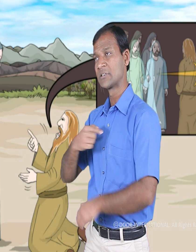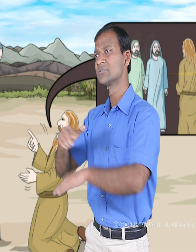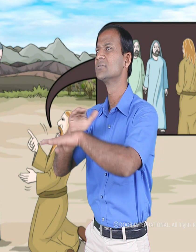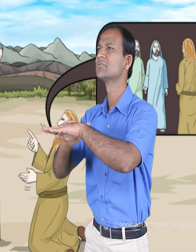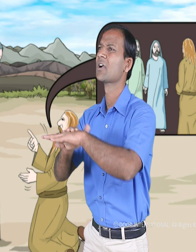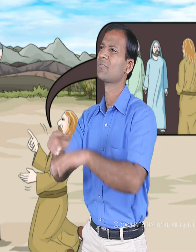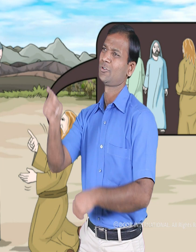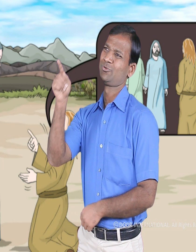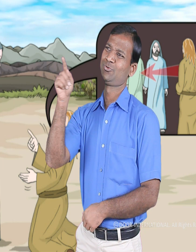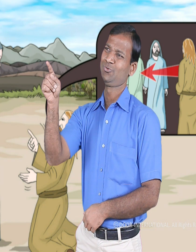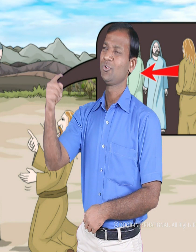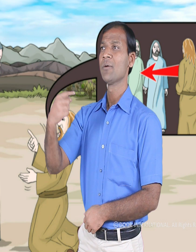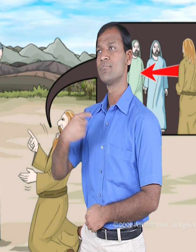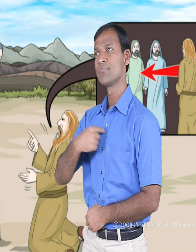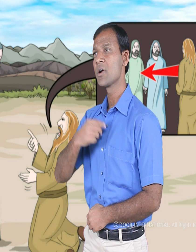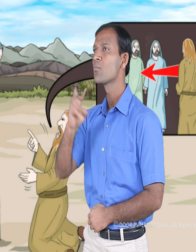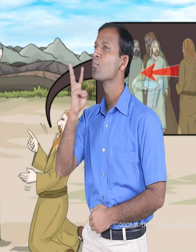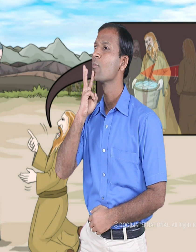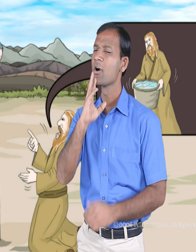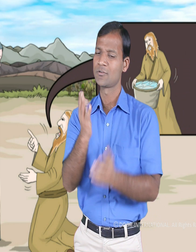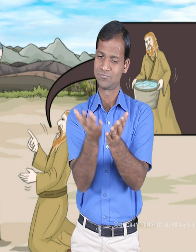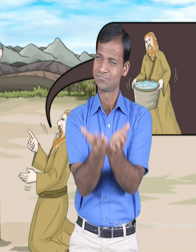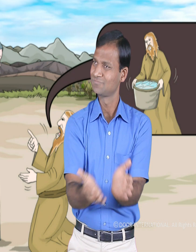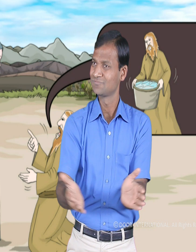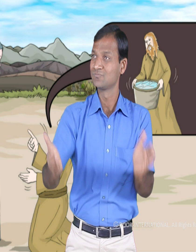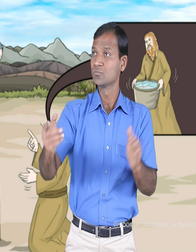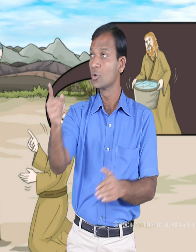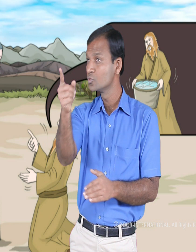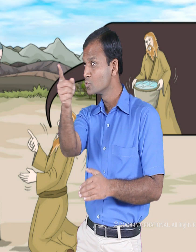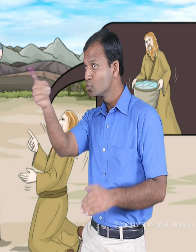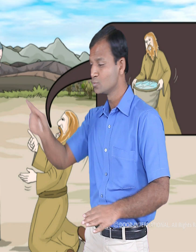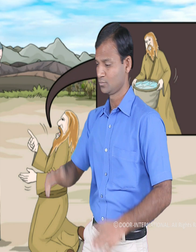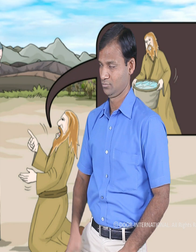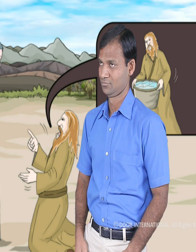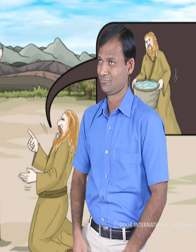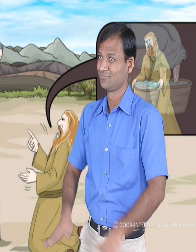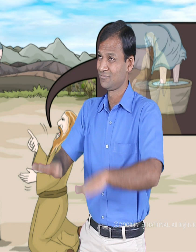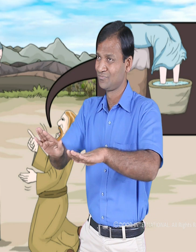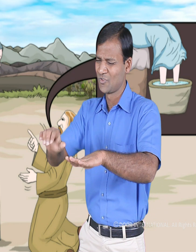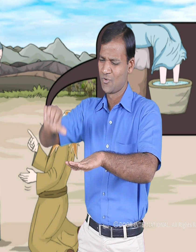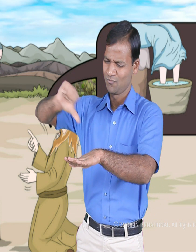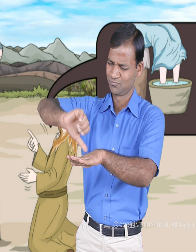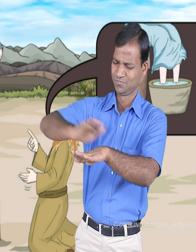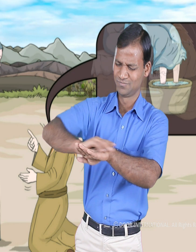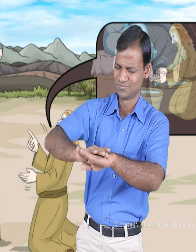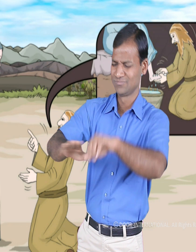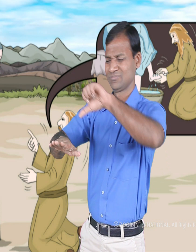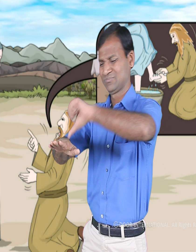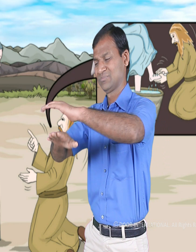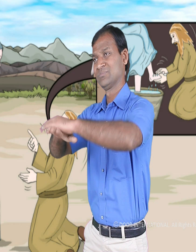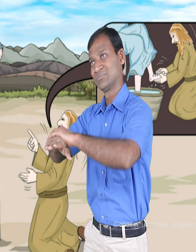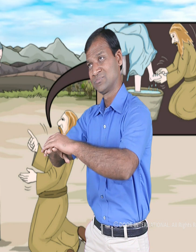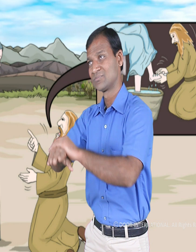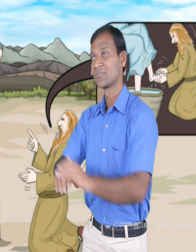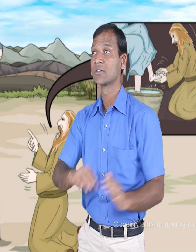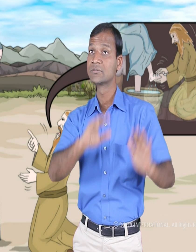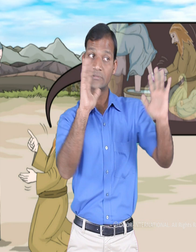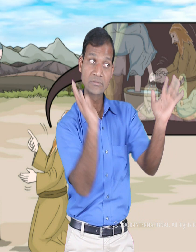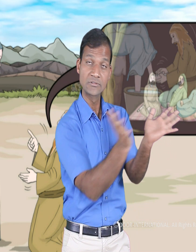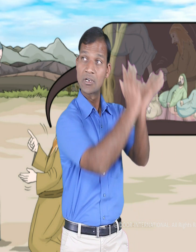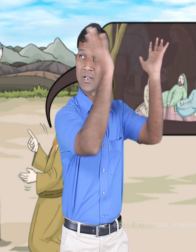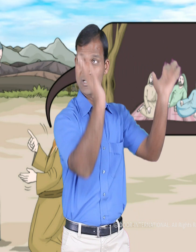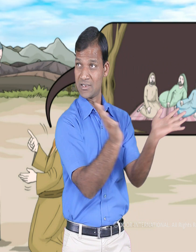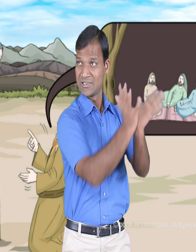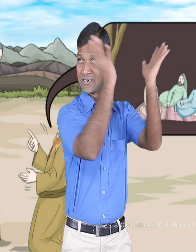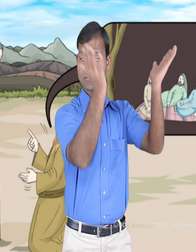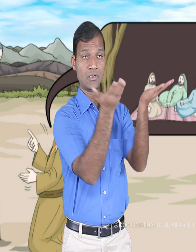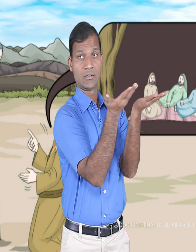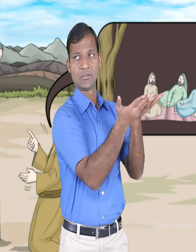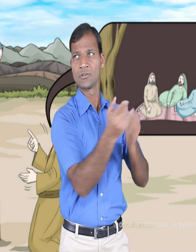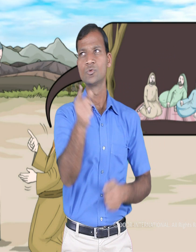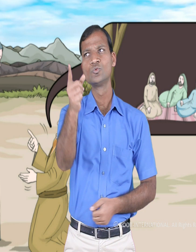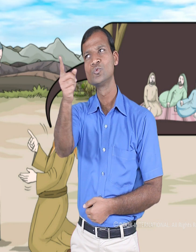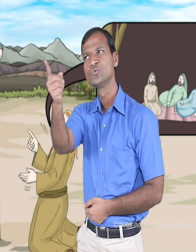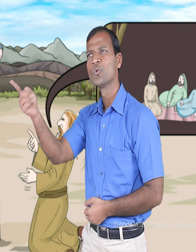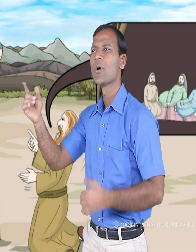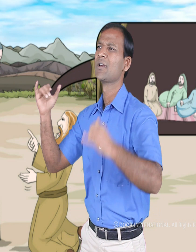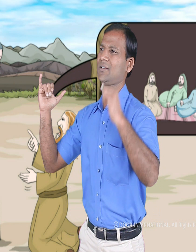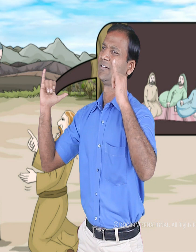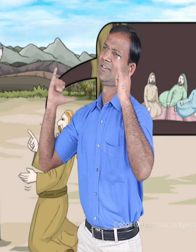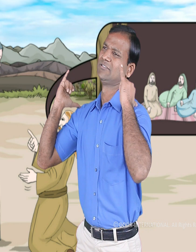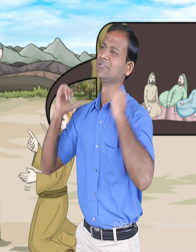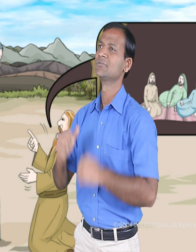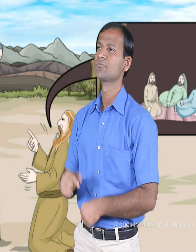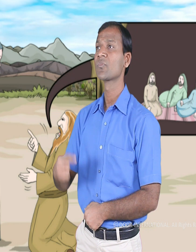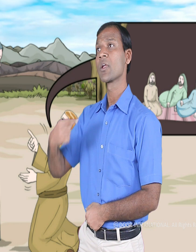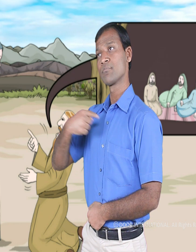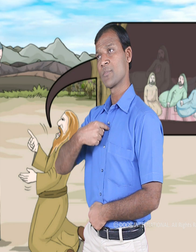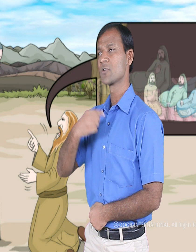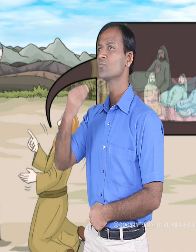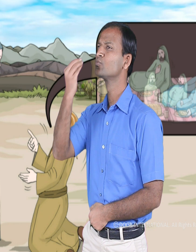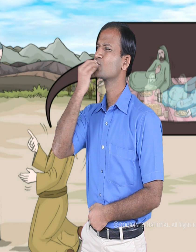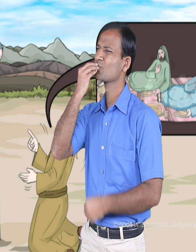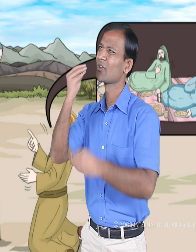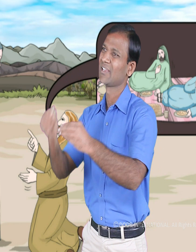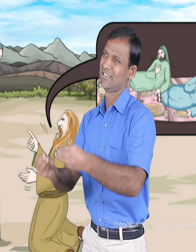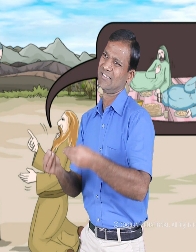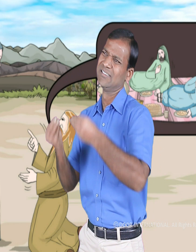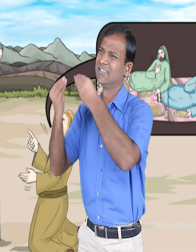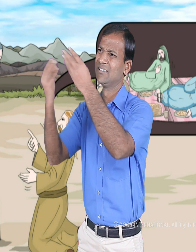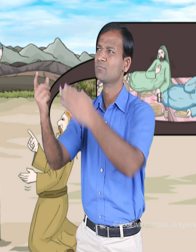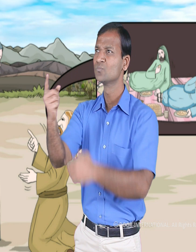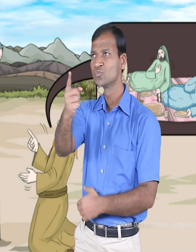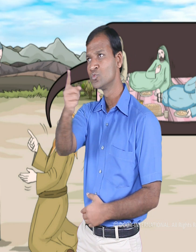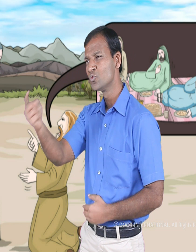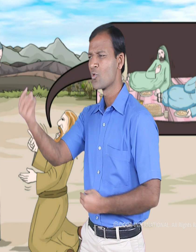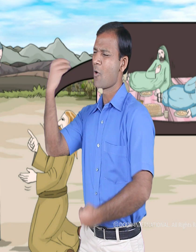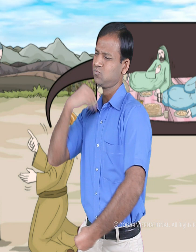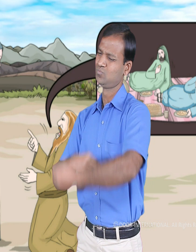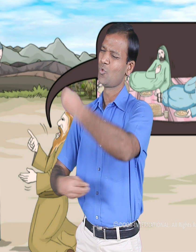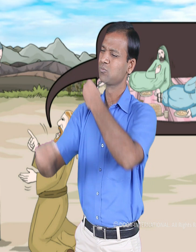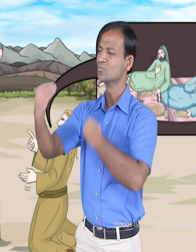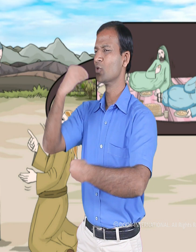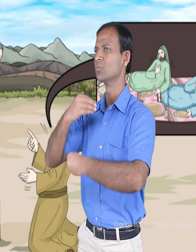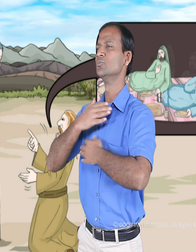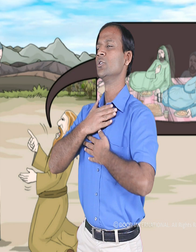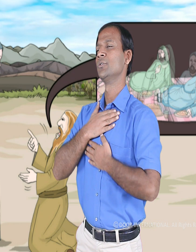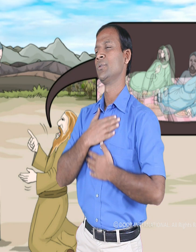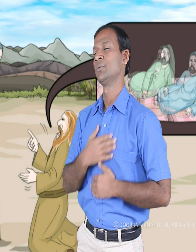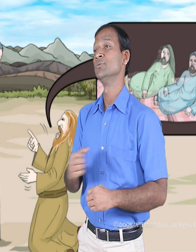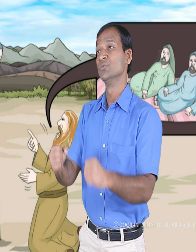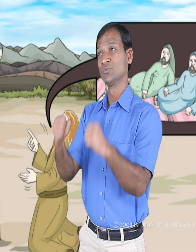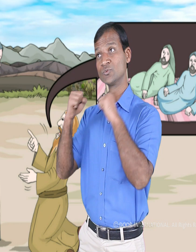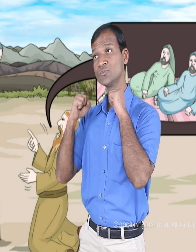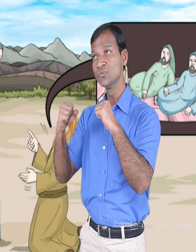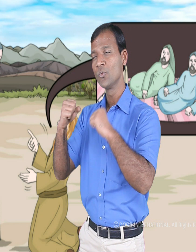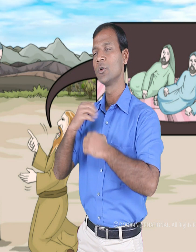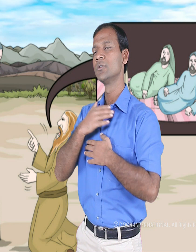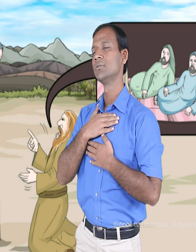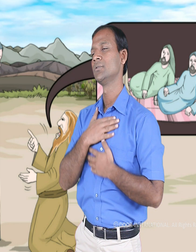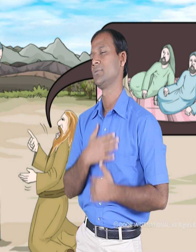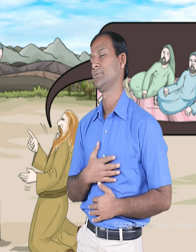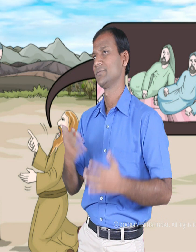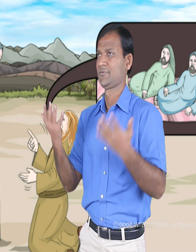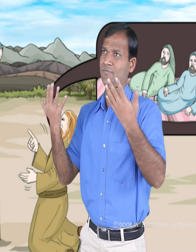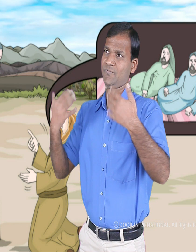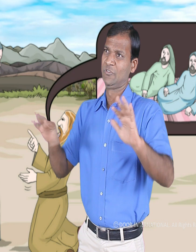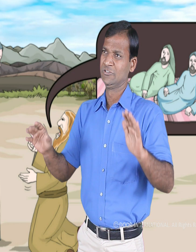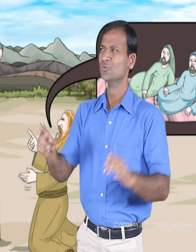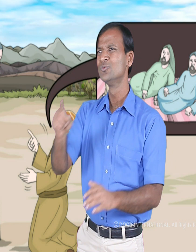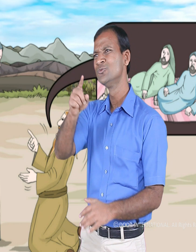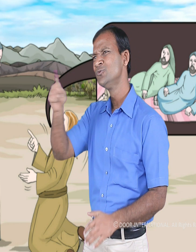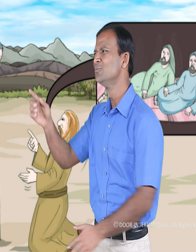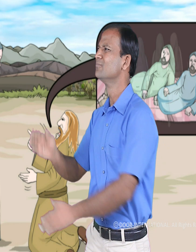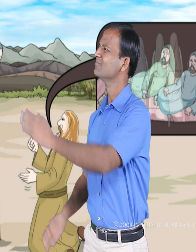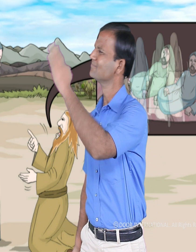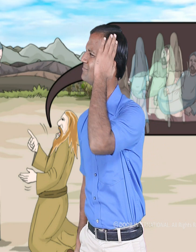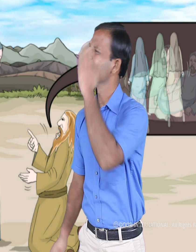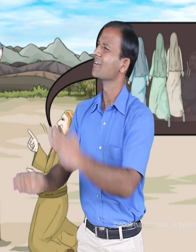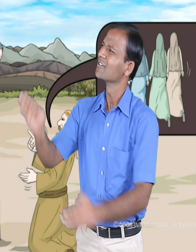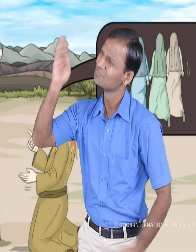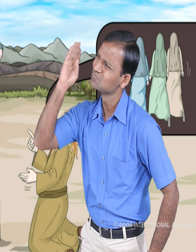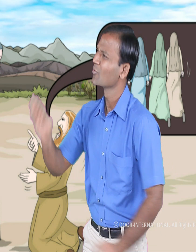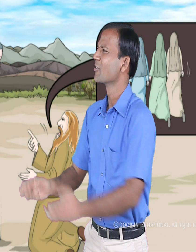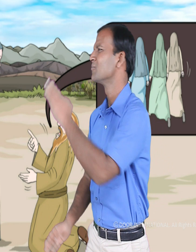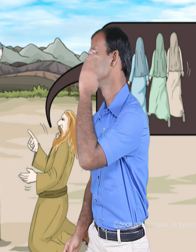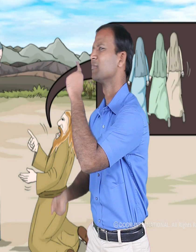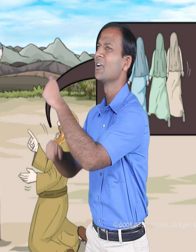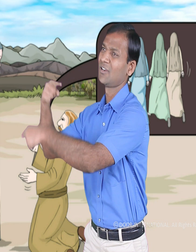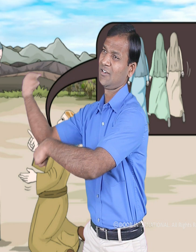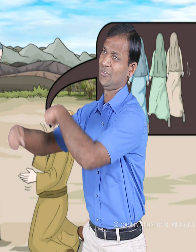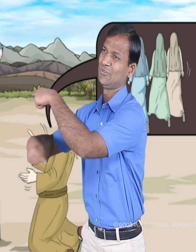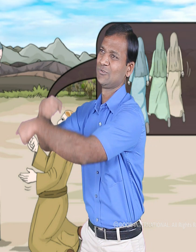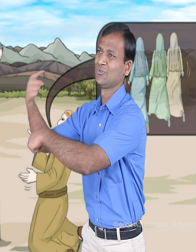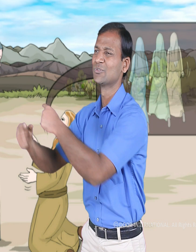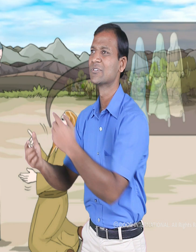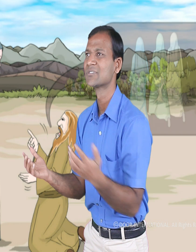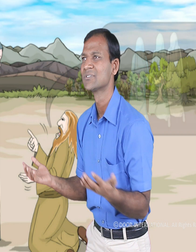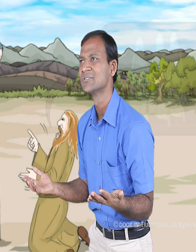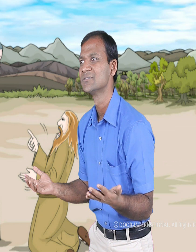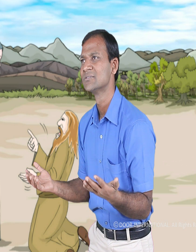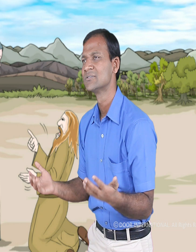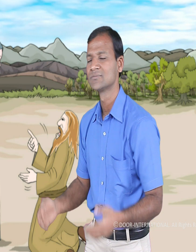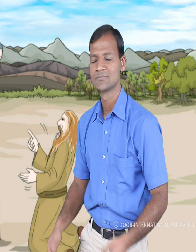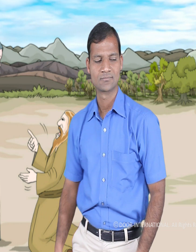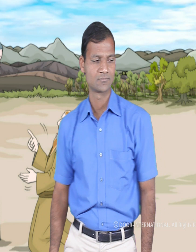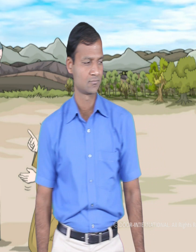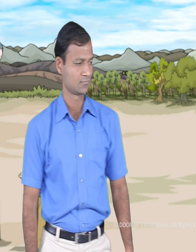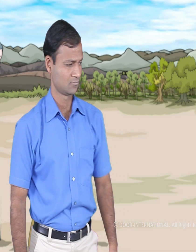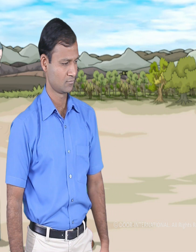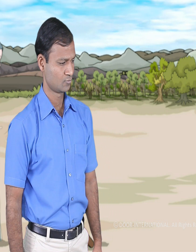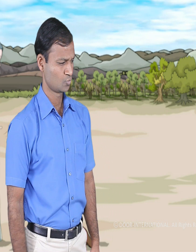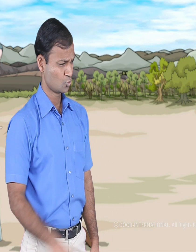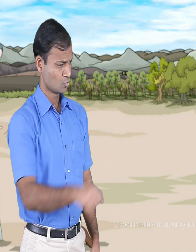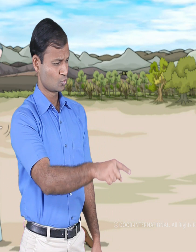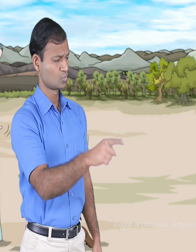Let a little water be brought, that you may wash your feet and rest yourselves under the tree. And I will bring a bit of bread so that you may refresh yourselves. This is why you have passed your servant’s way. After that, you may continue on your way.”